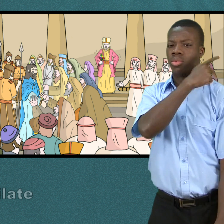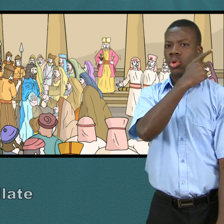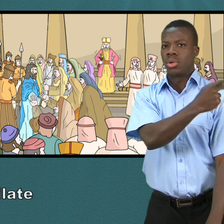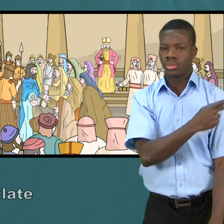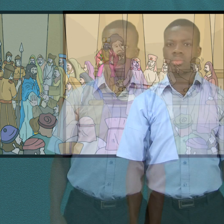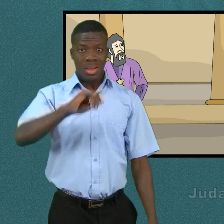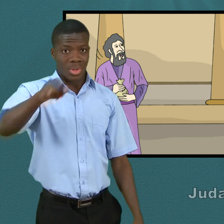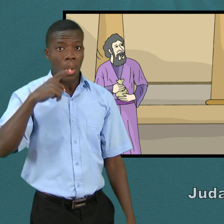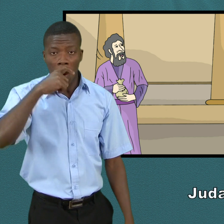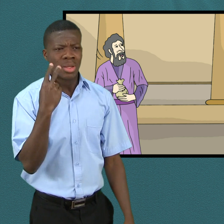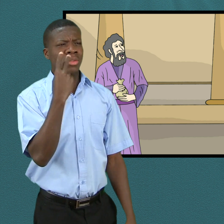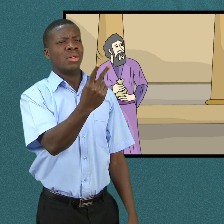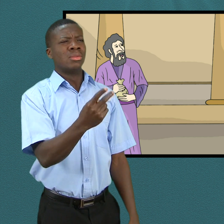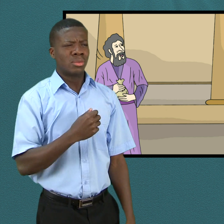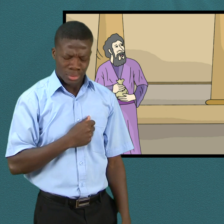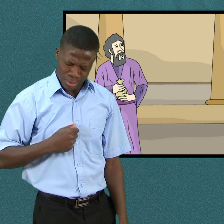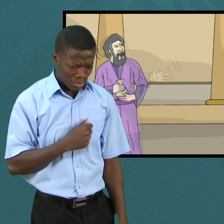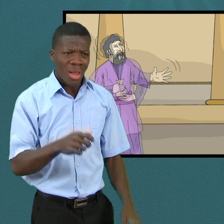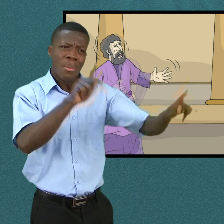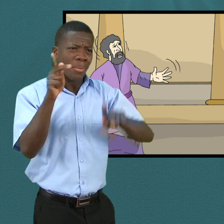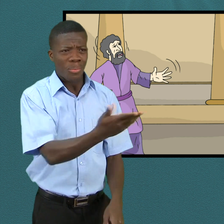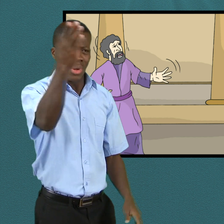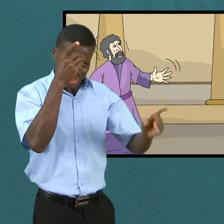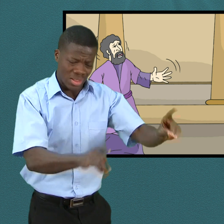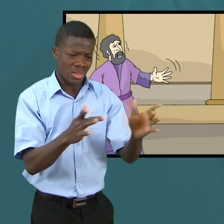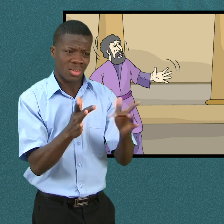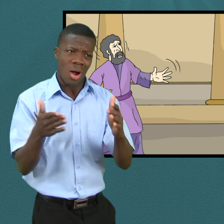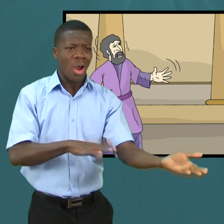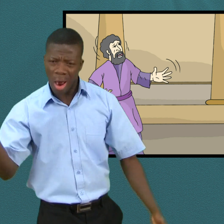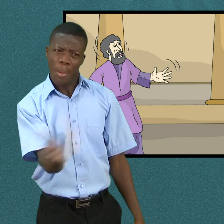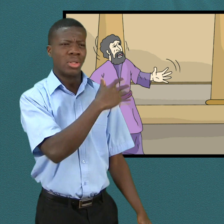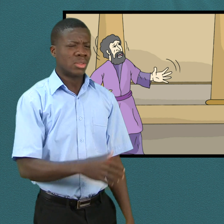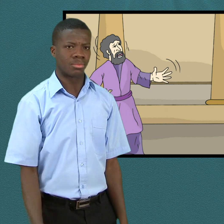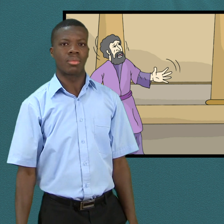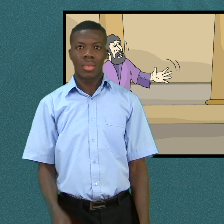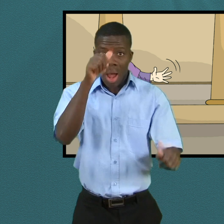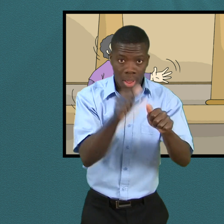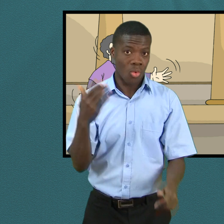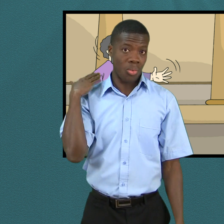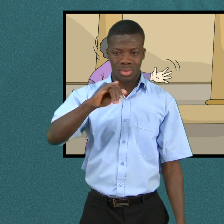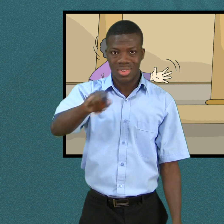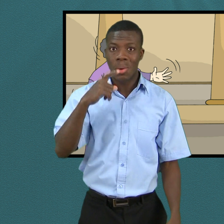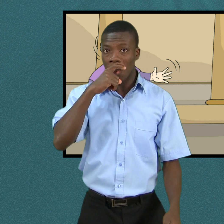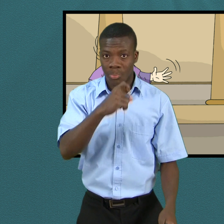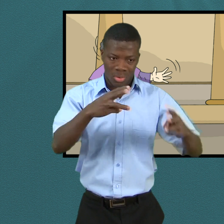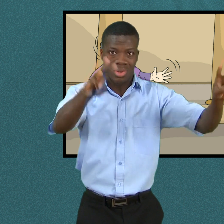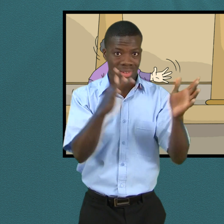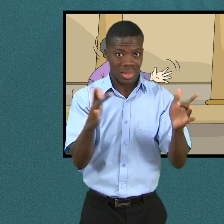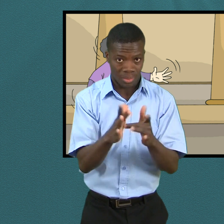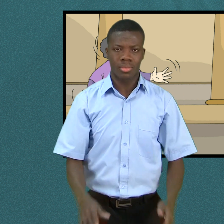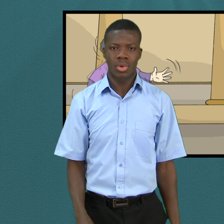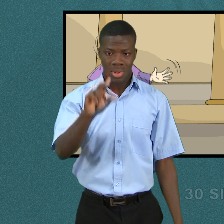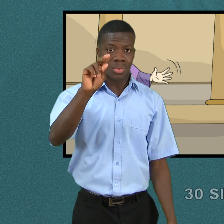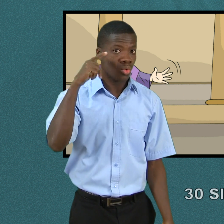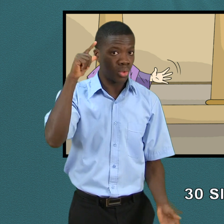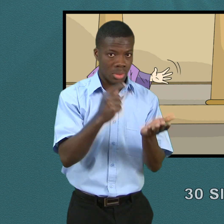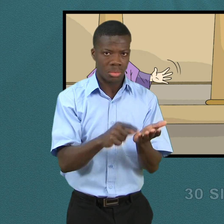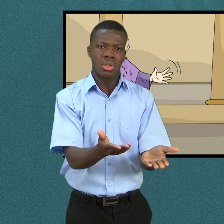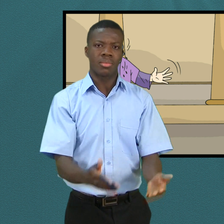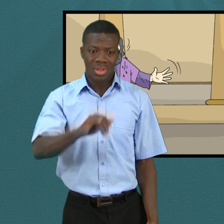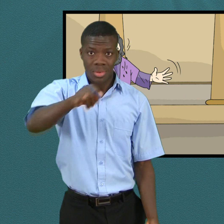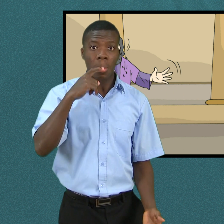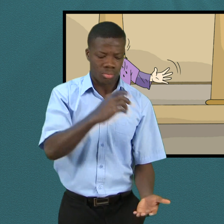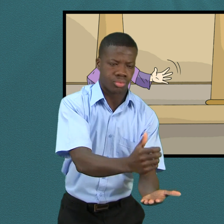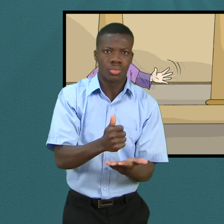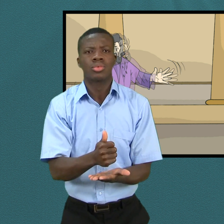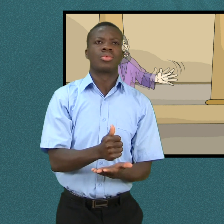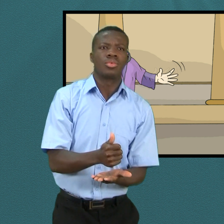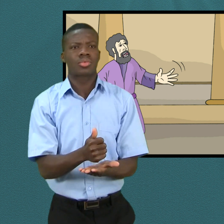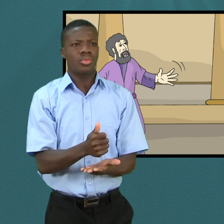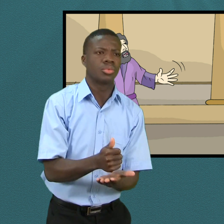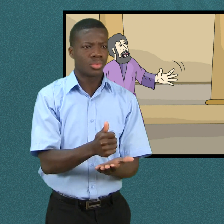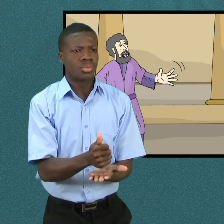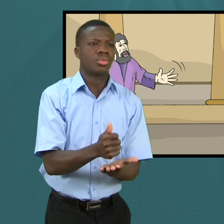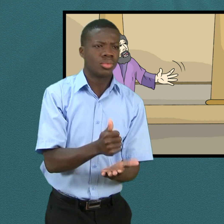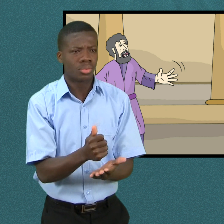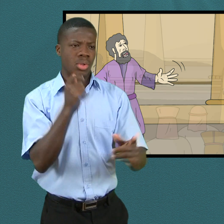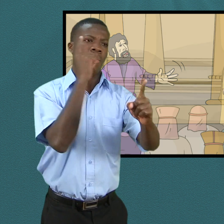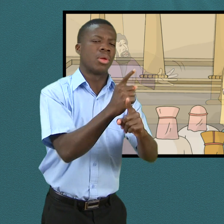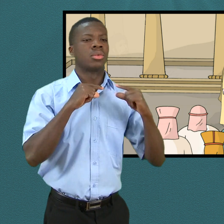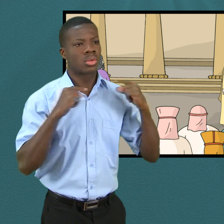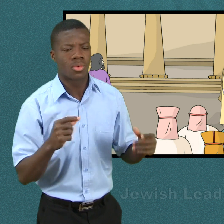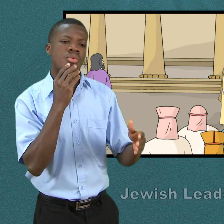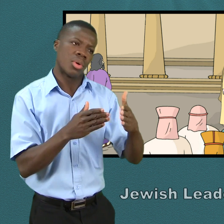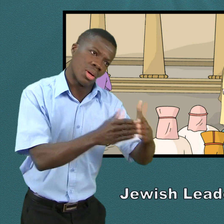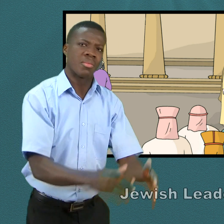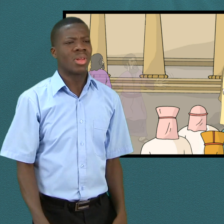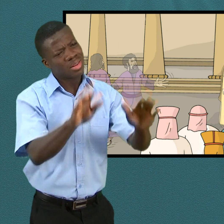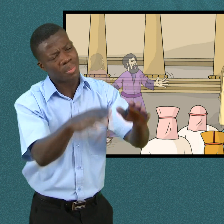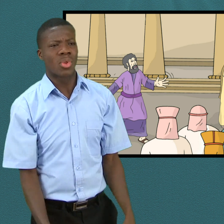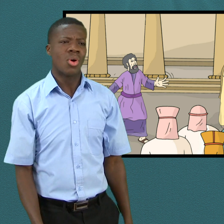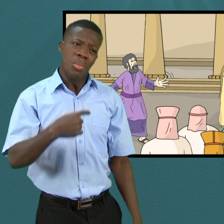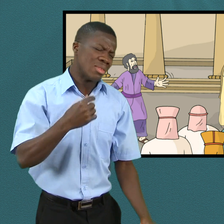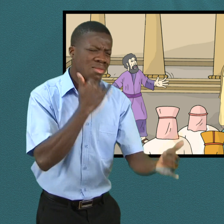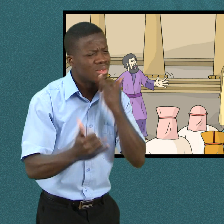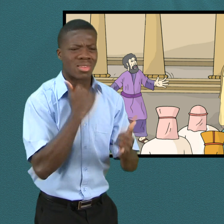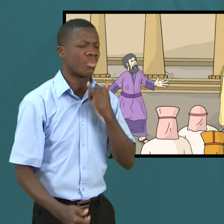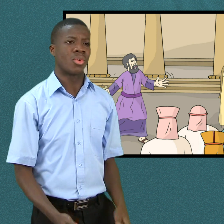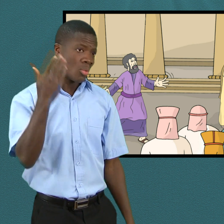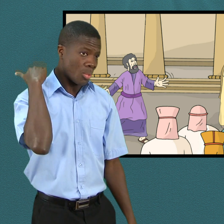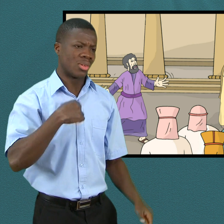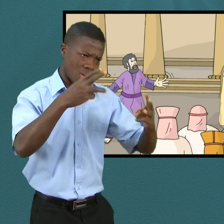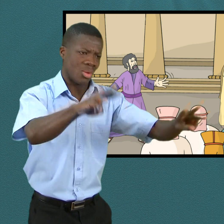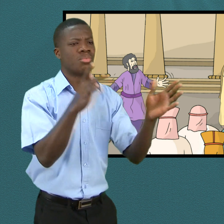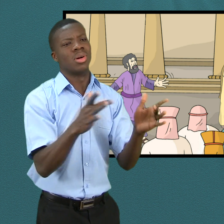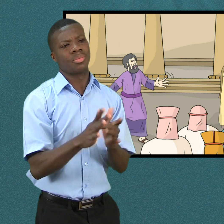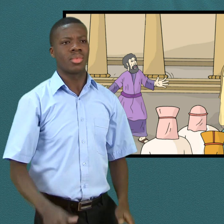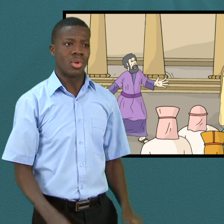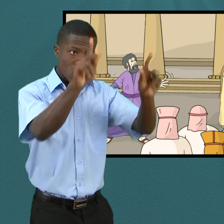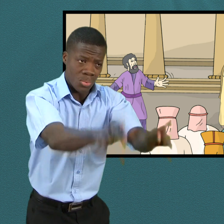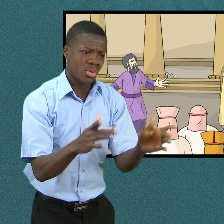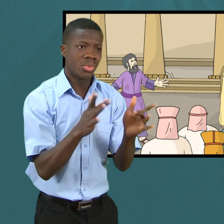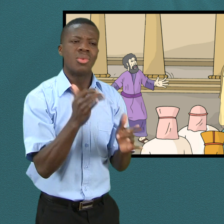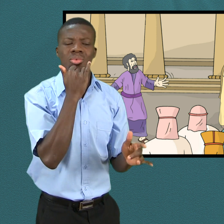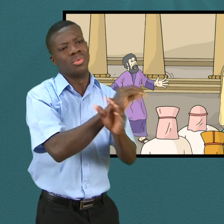When Judas, who had betrayed Him, saw that Jesus was condemned, he was filled with remorse and returned the thirty pieces of silver to the chief priests and elders.